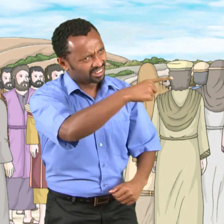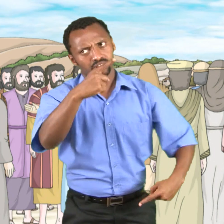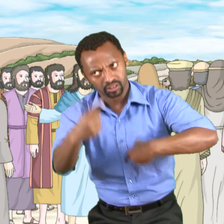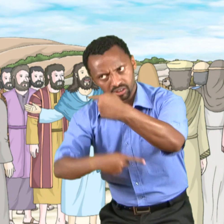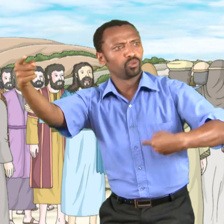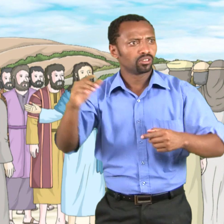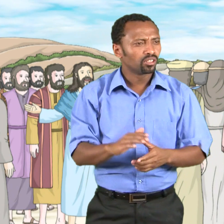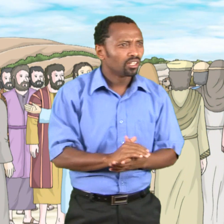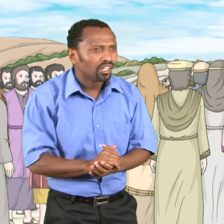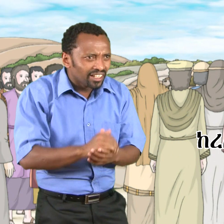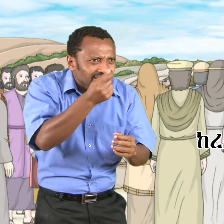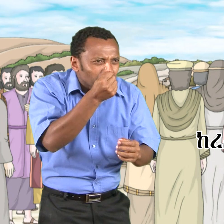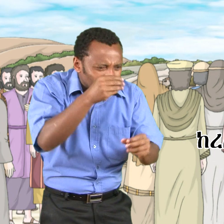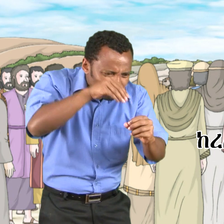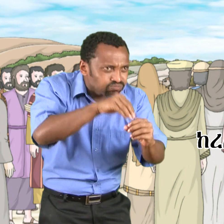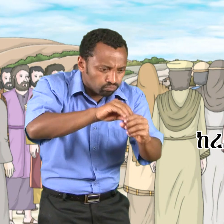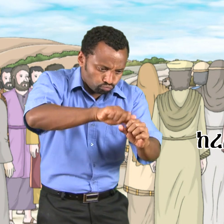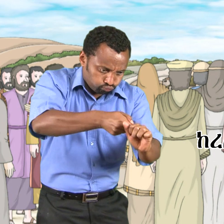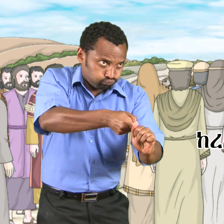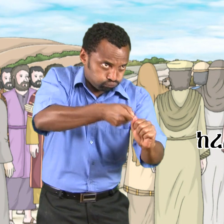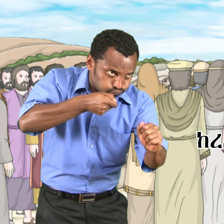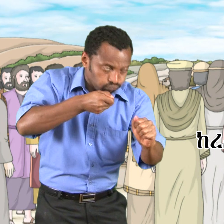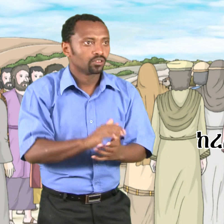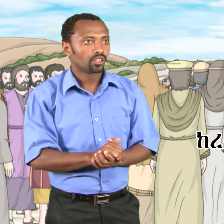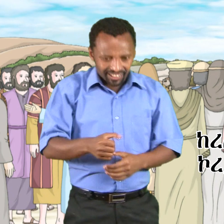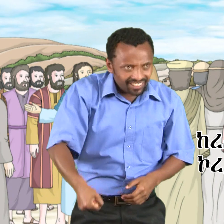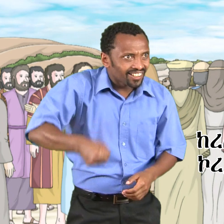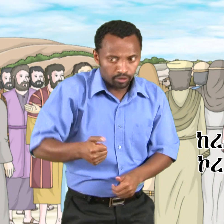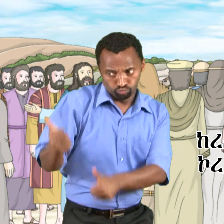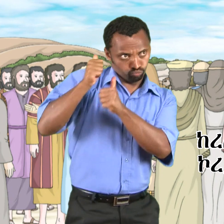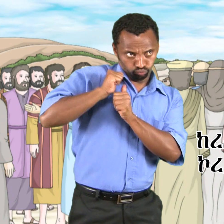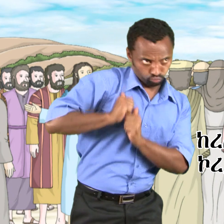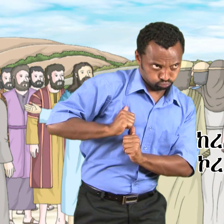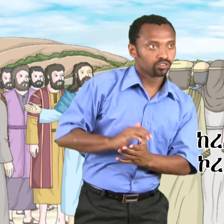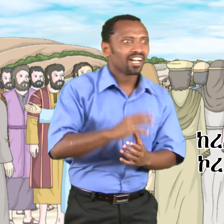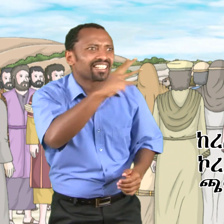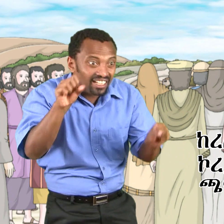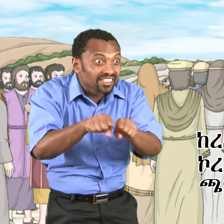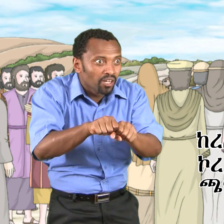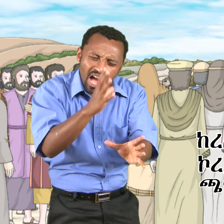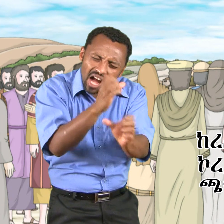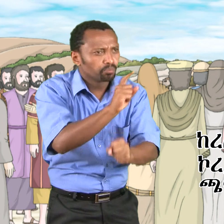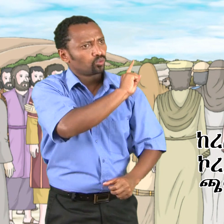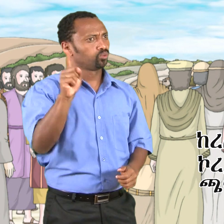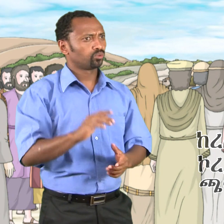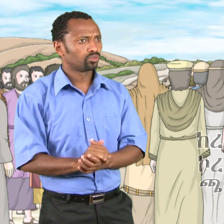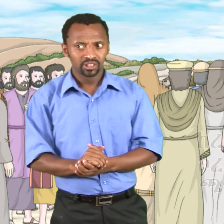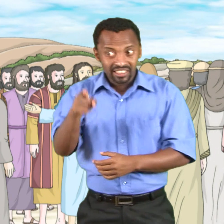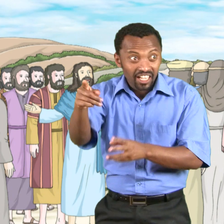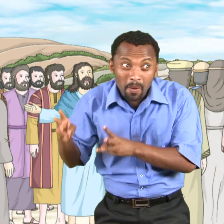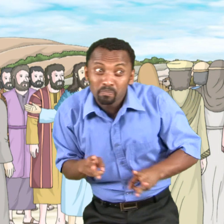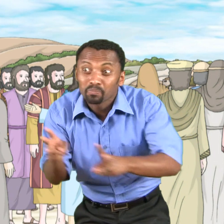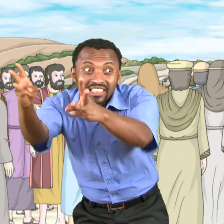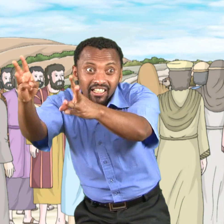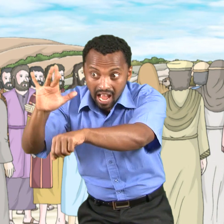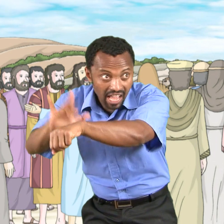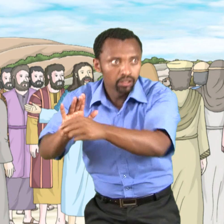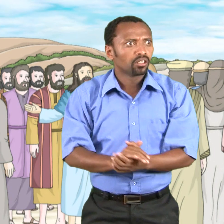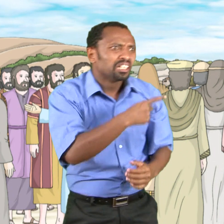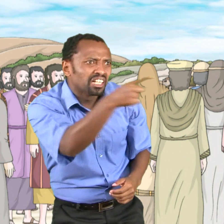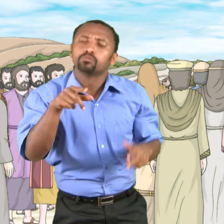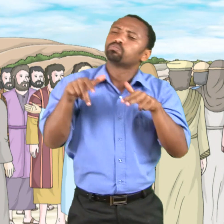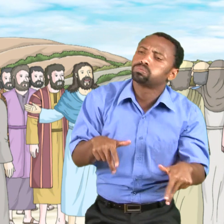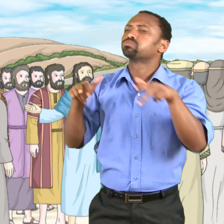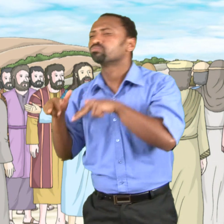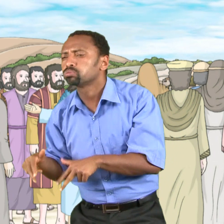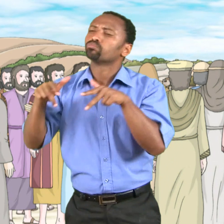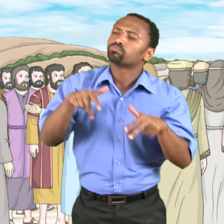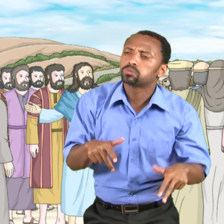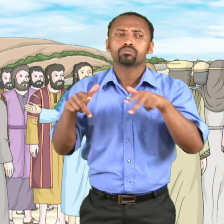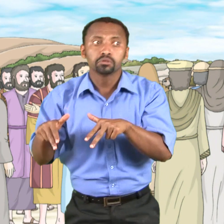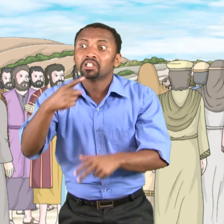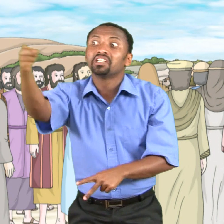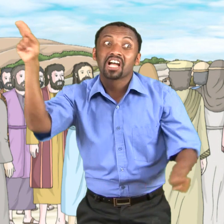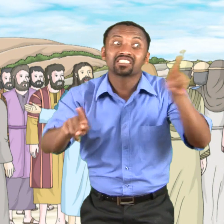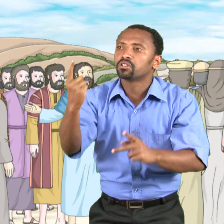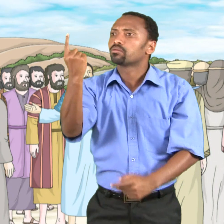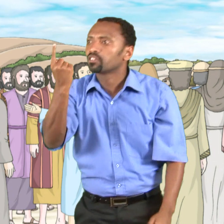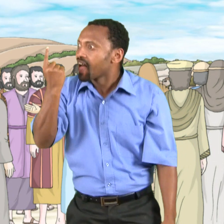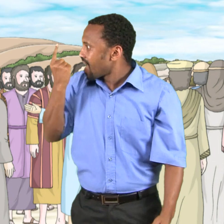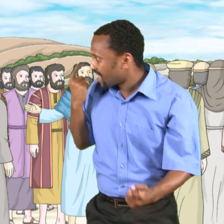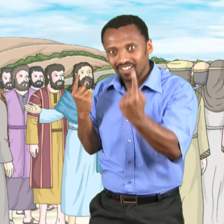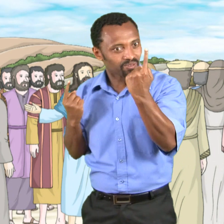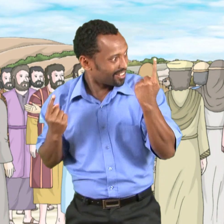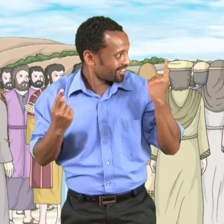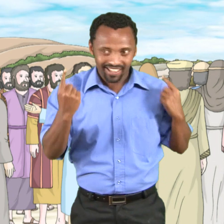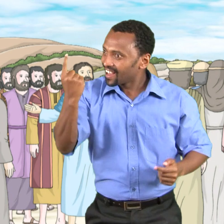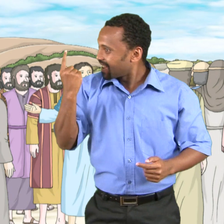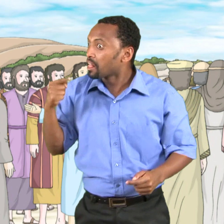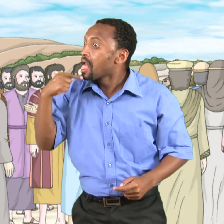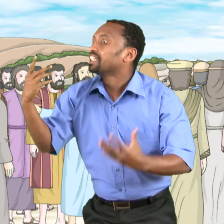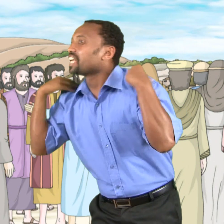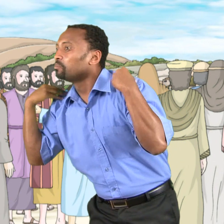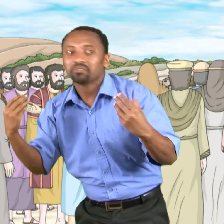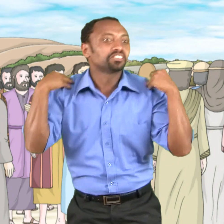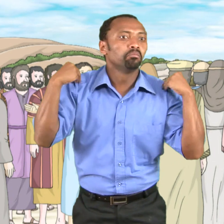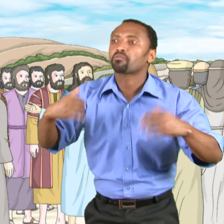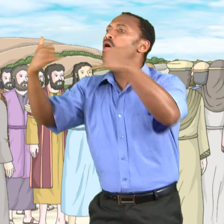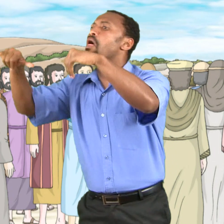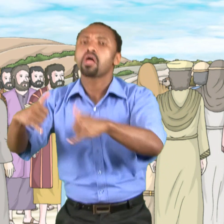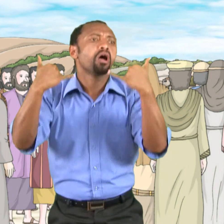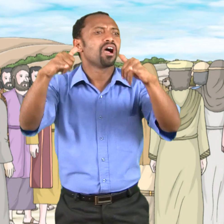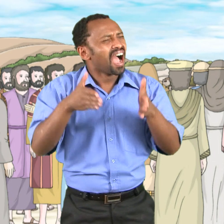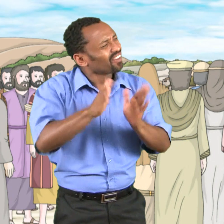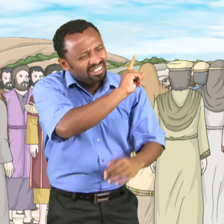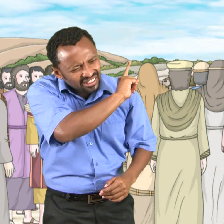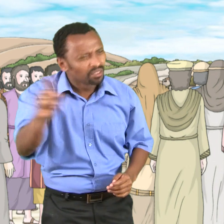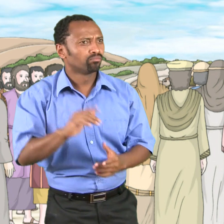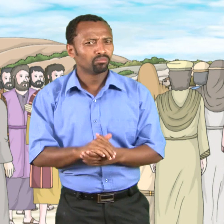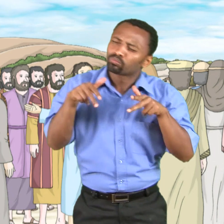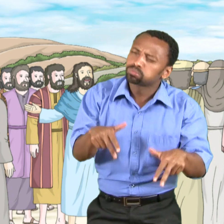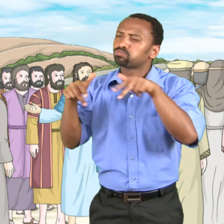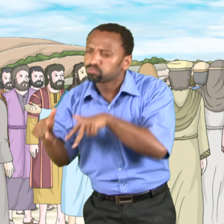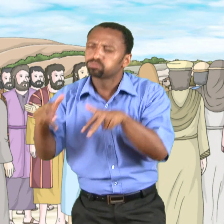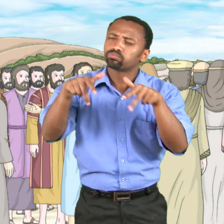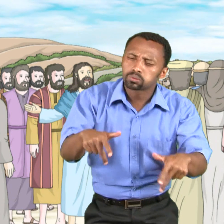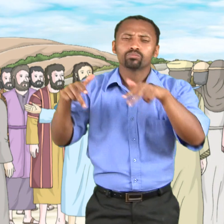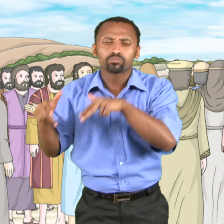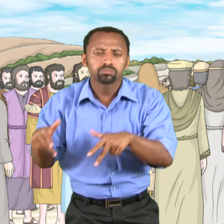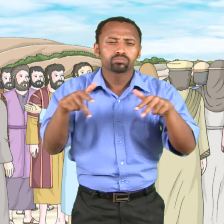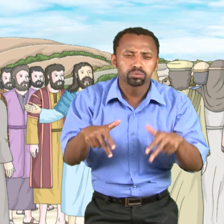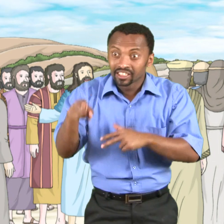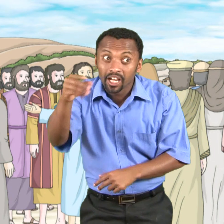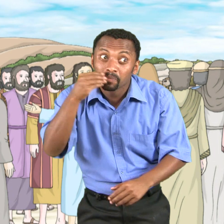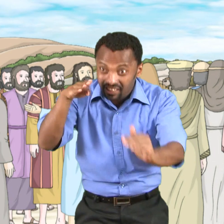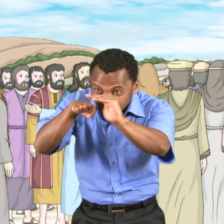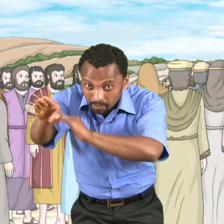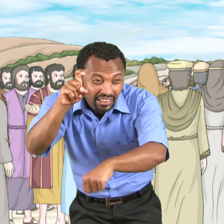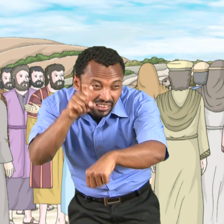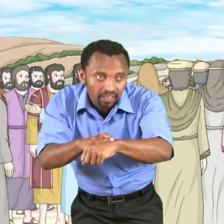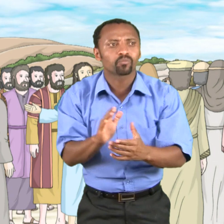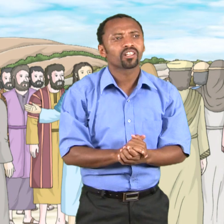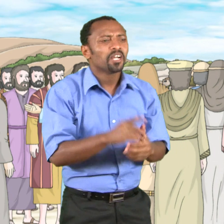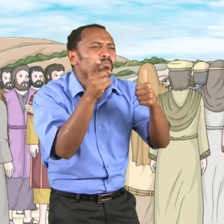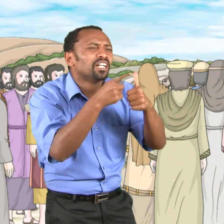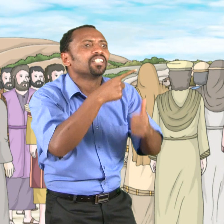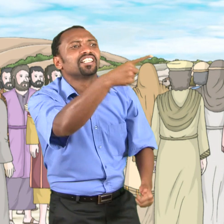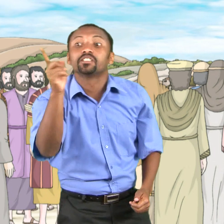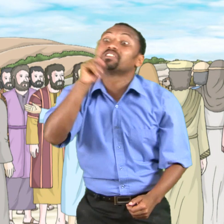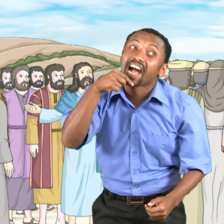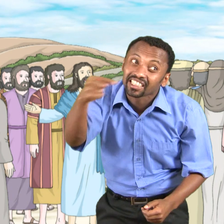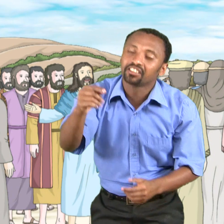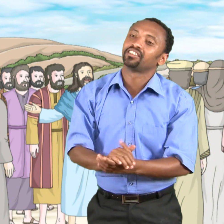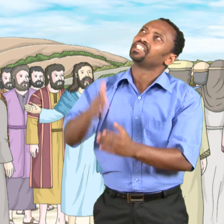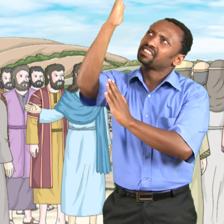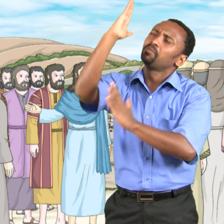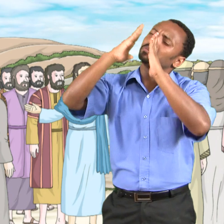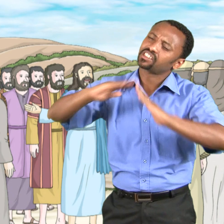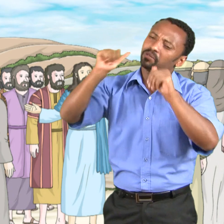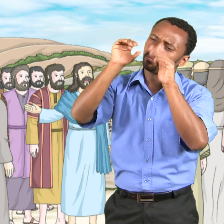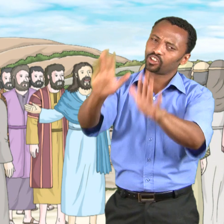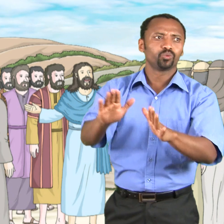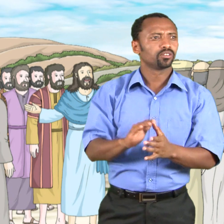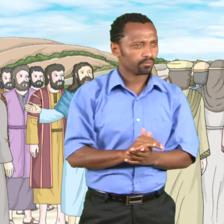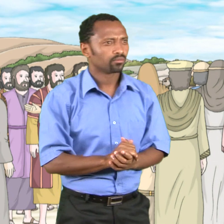Carry no purse or bag or sandals. Do not greet anyone along the road. Whatever house you enter, begin by saying, ‘Peace to this house.’